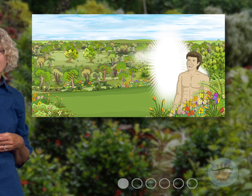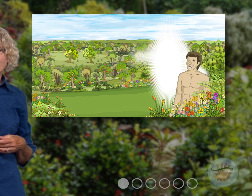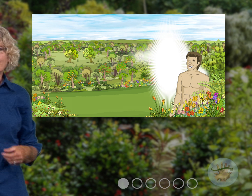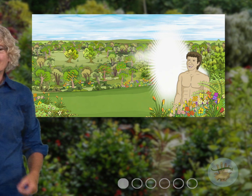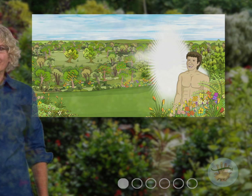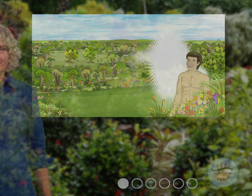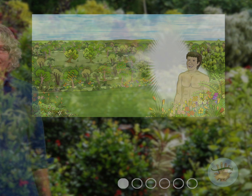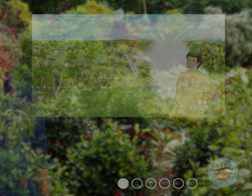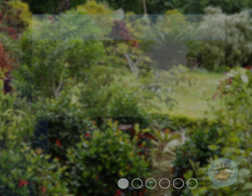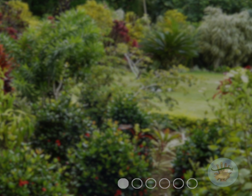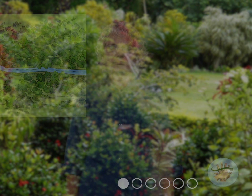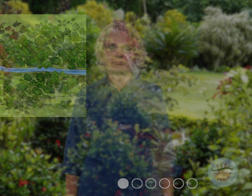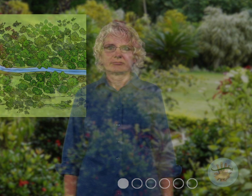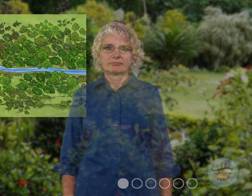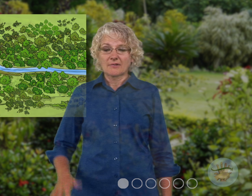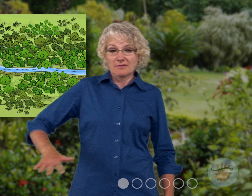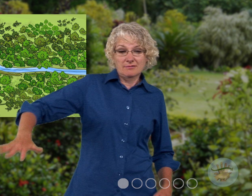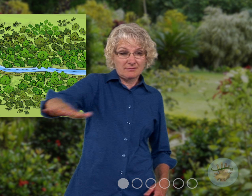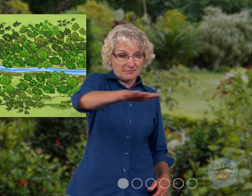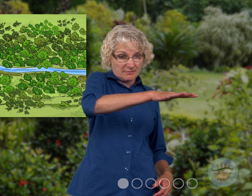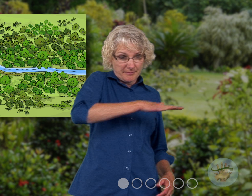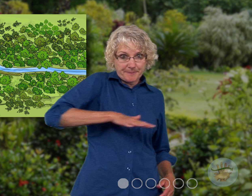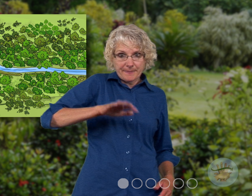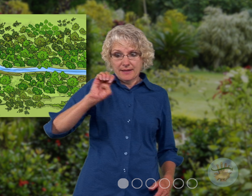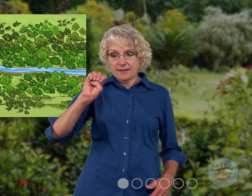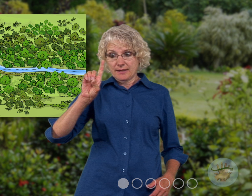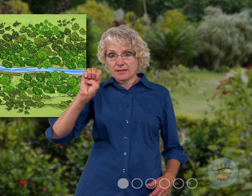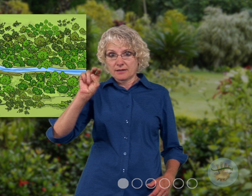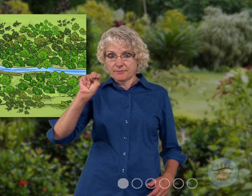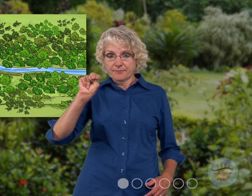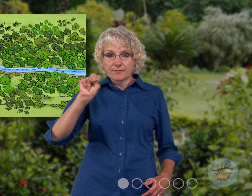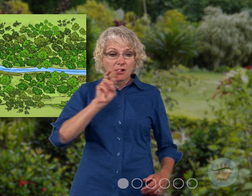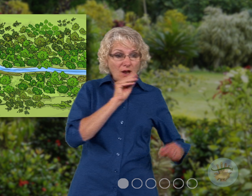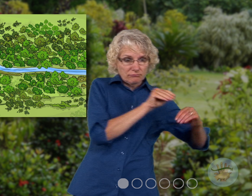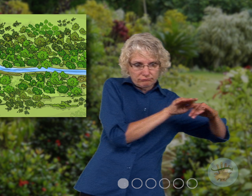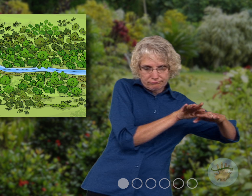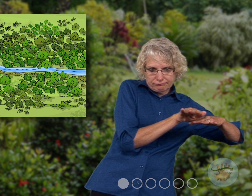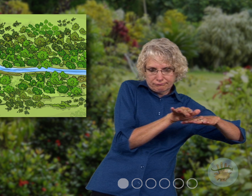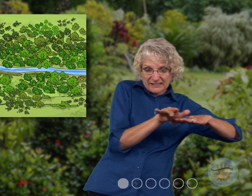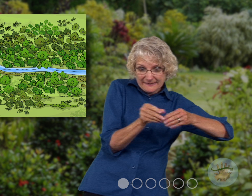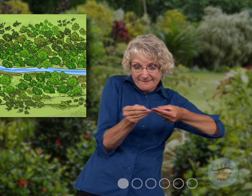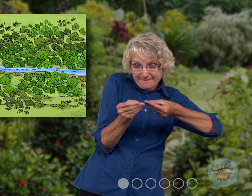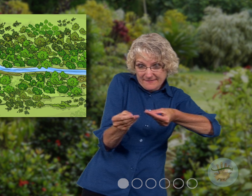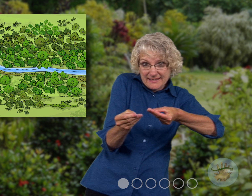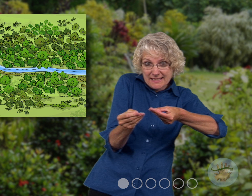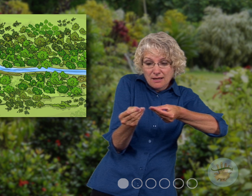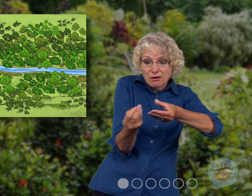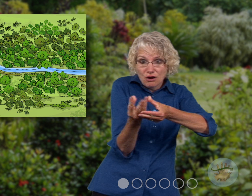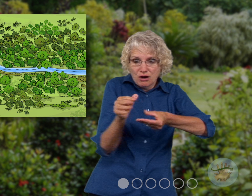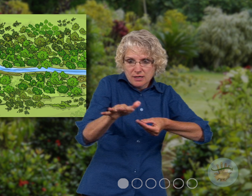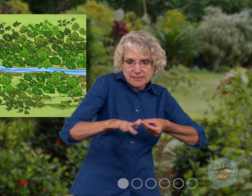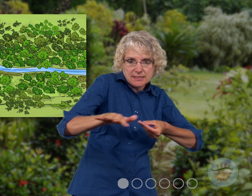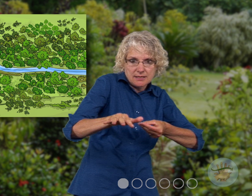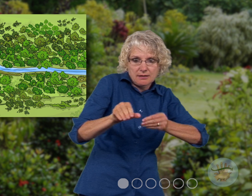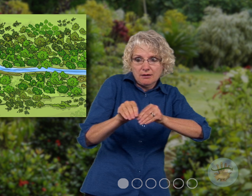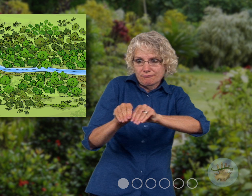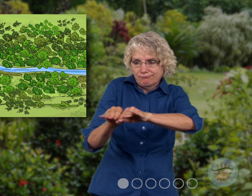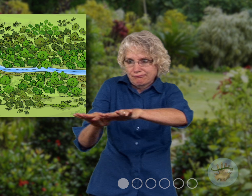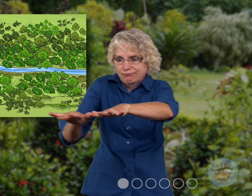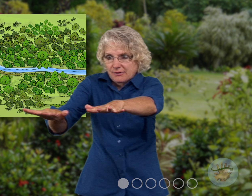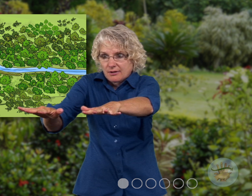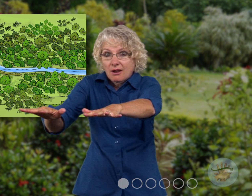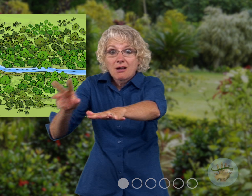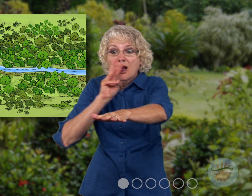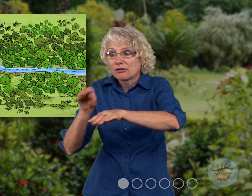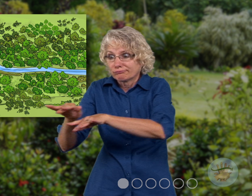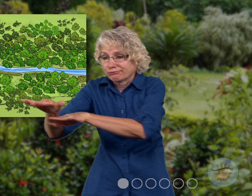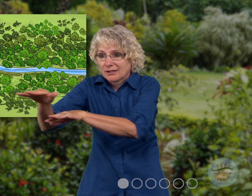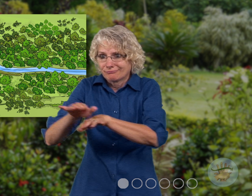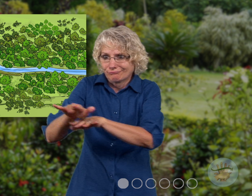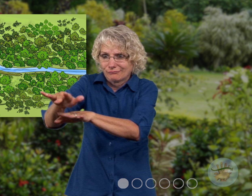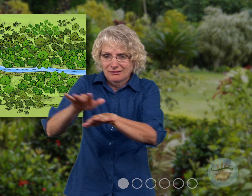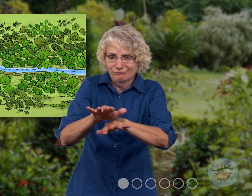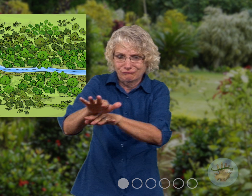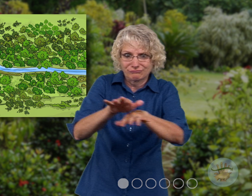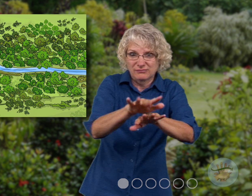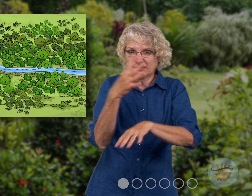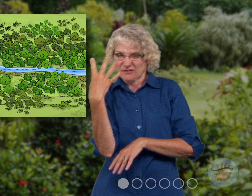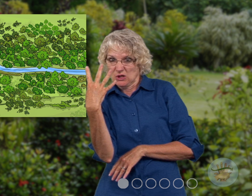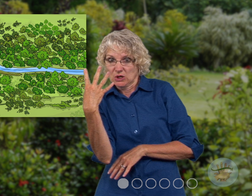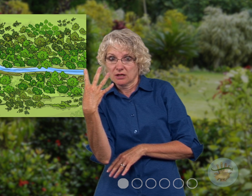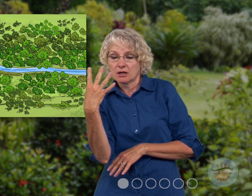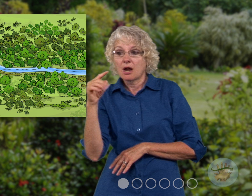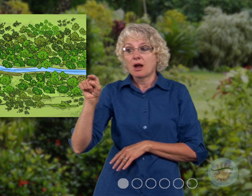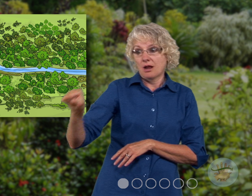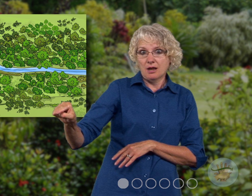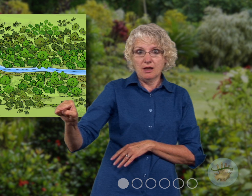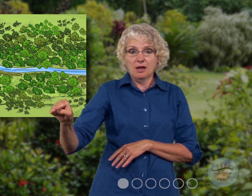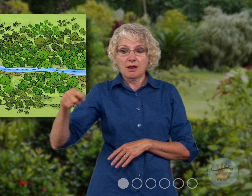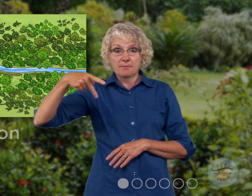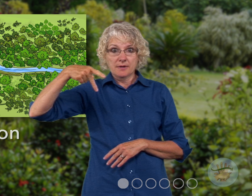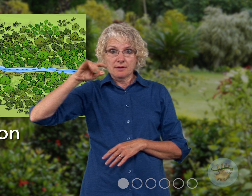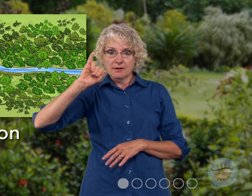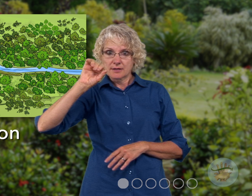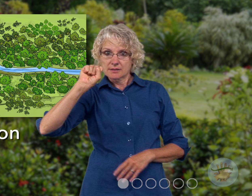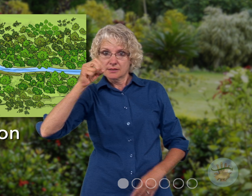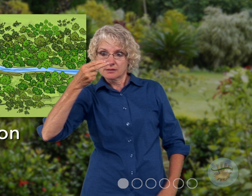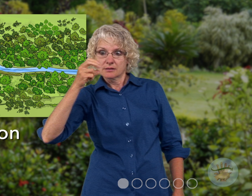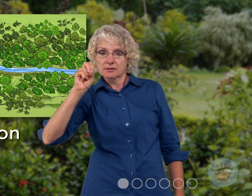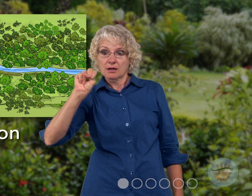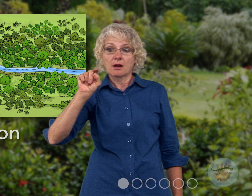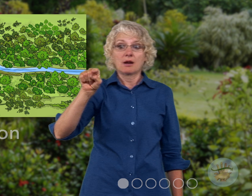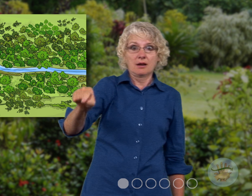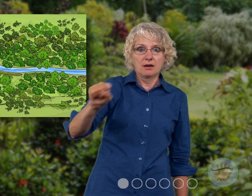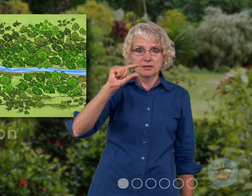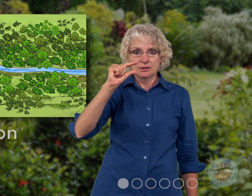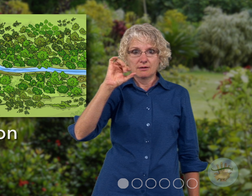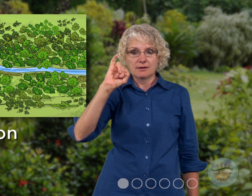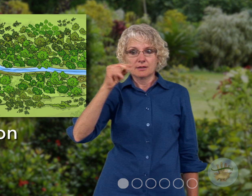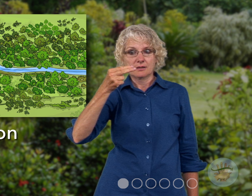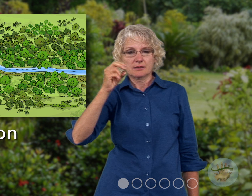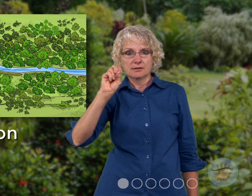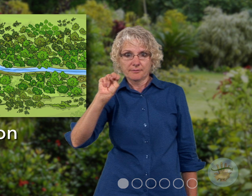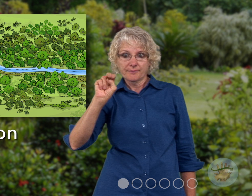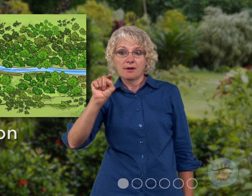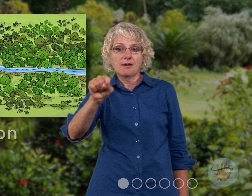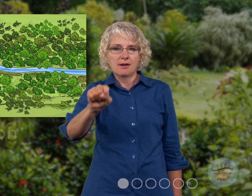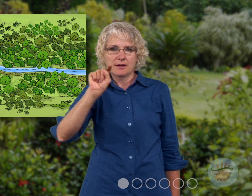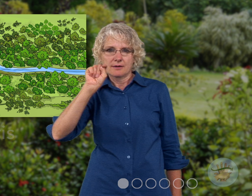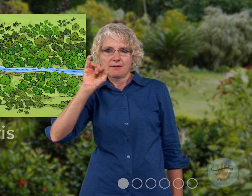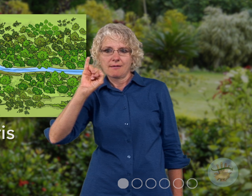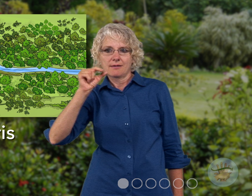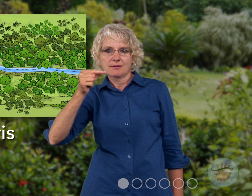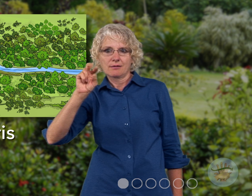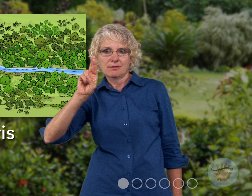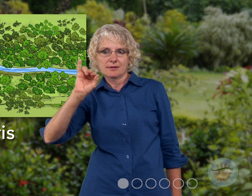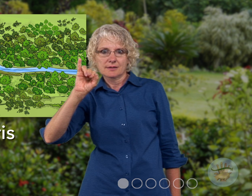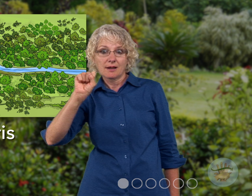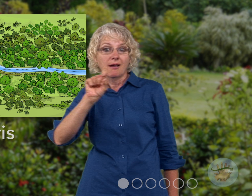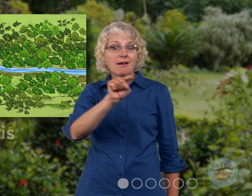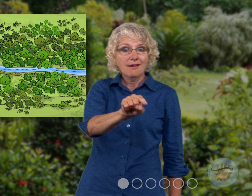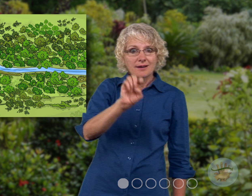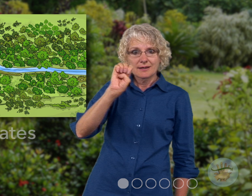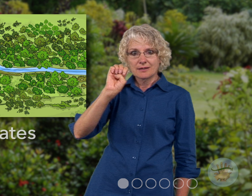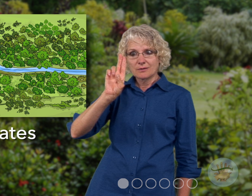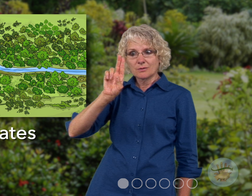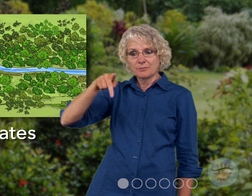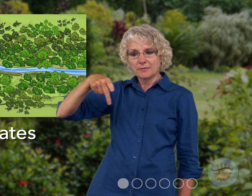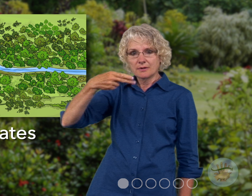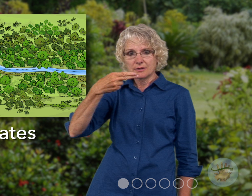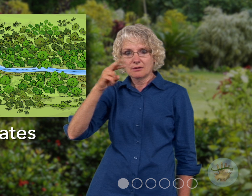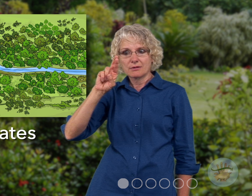Now a river flowed out of Eden to water the garden, and from there it branched into four headwaters: The name of the first river is Pishon; it winds through the whole land of Havilah, where there is gold. And the gold of that land is pure, and bdellium and onyx are found there. The name of the second river is Gihon; it winds through the whole land of Cush. The name of the third river is Hiddekel; it runs along the east side of Assyria.